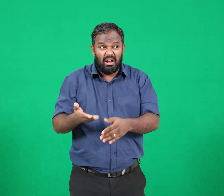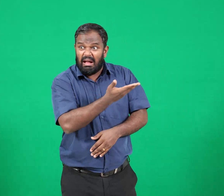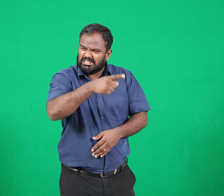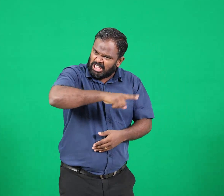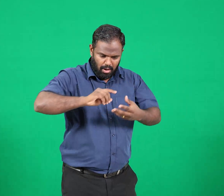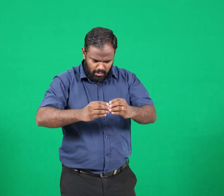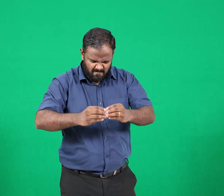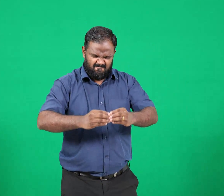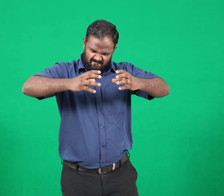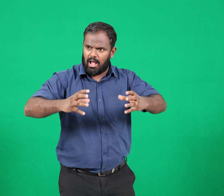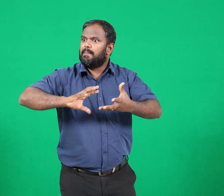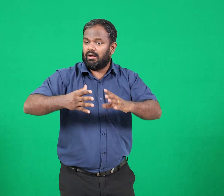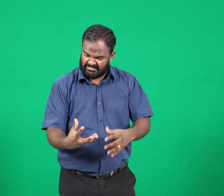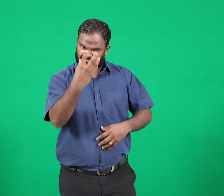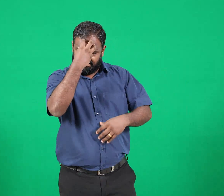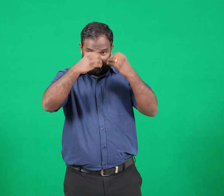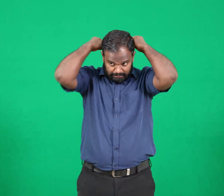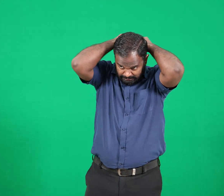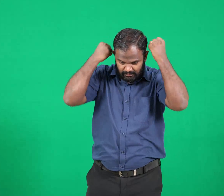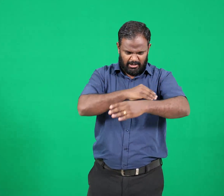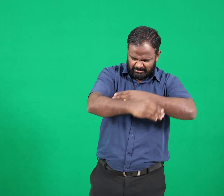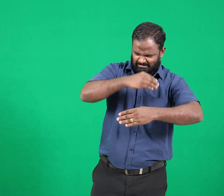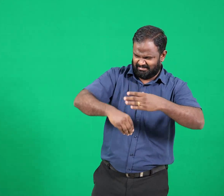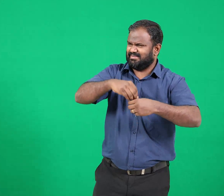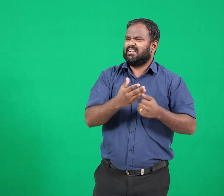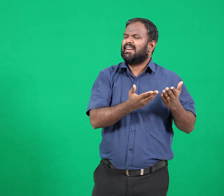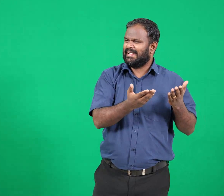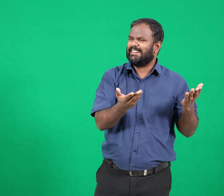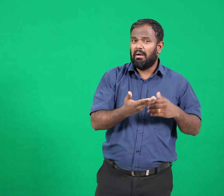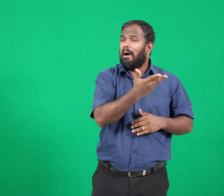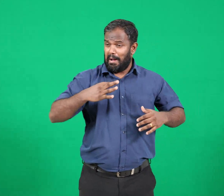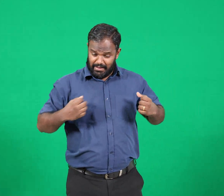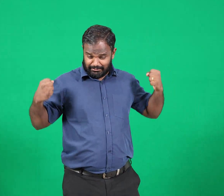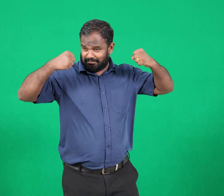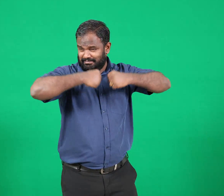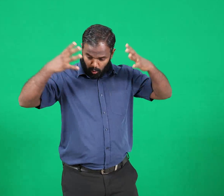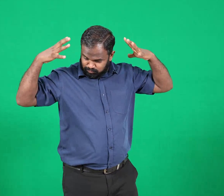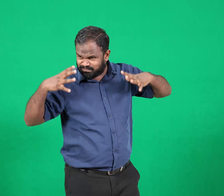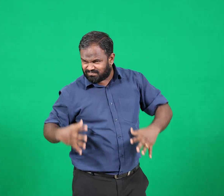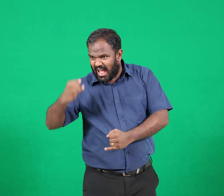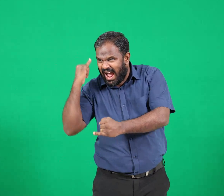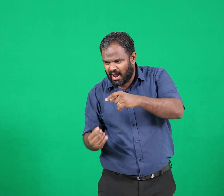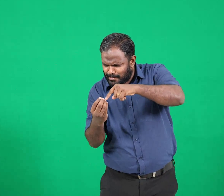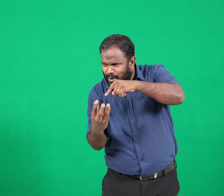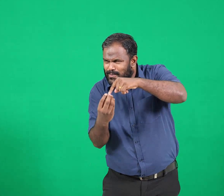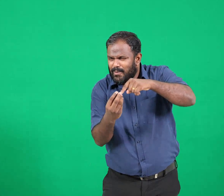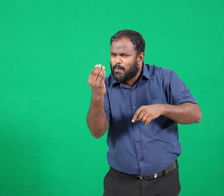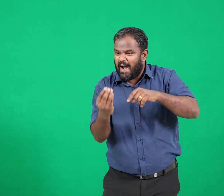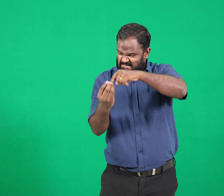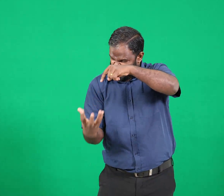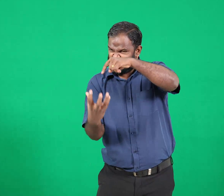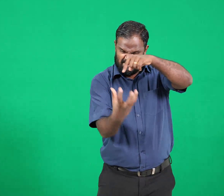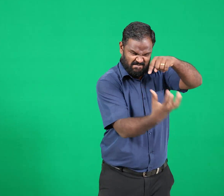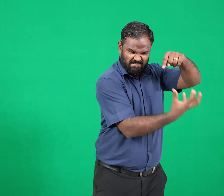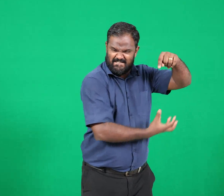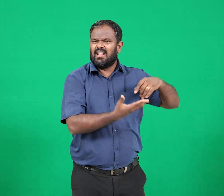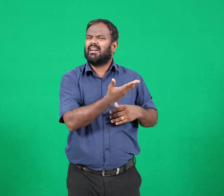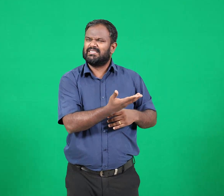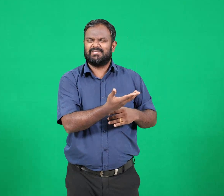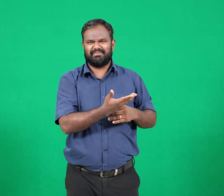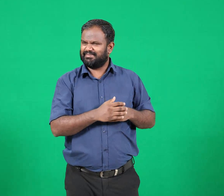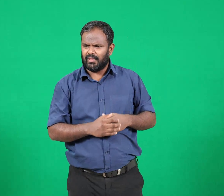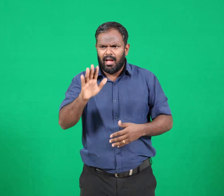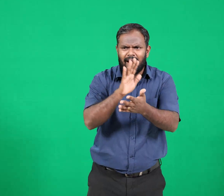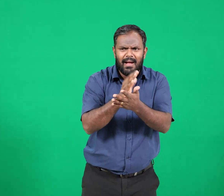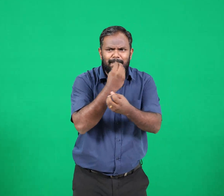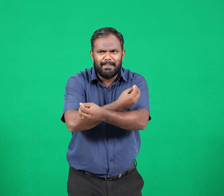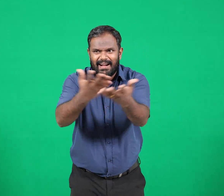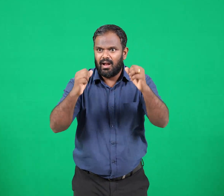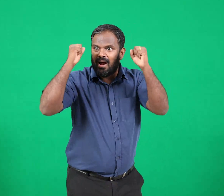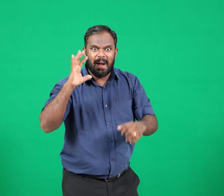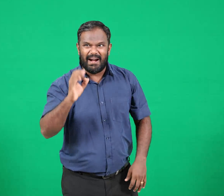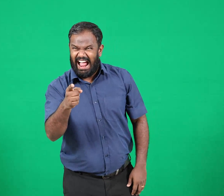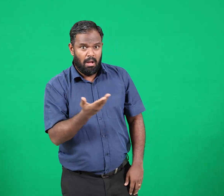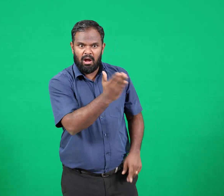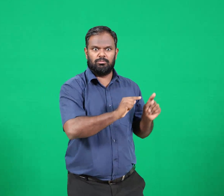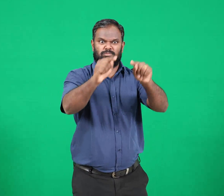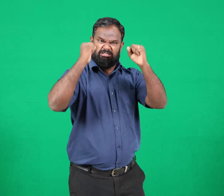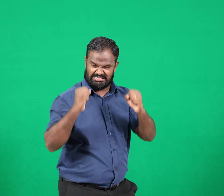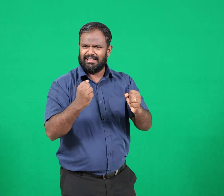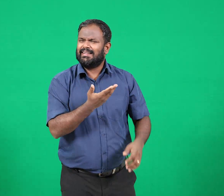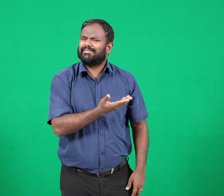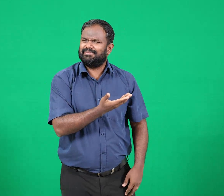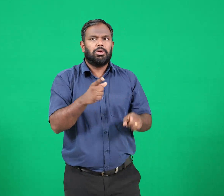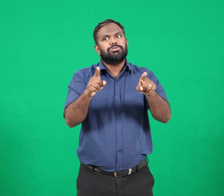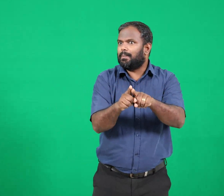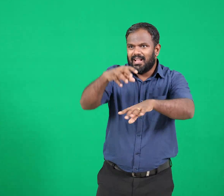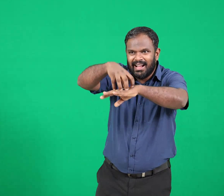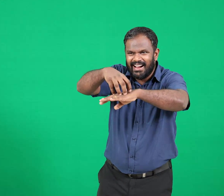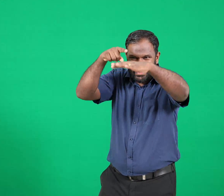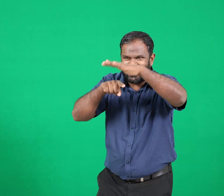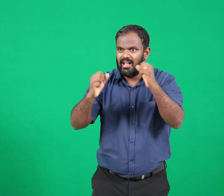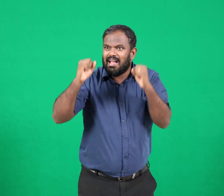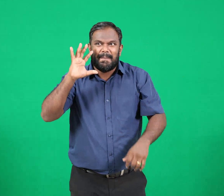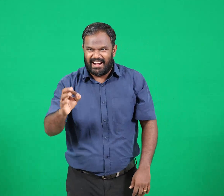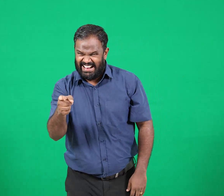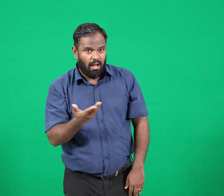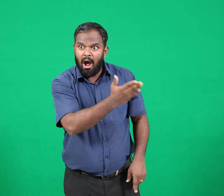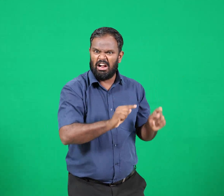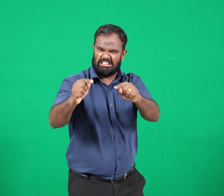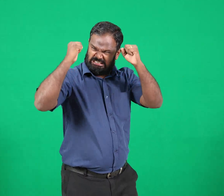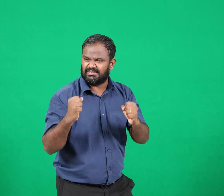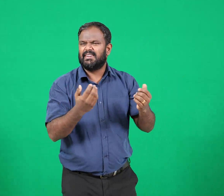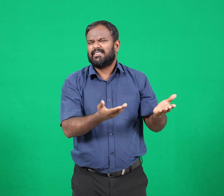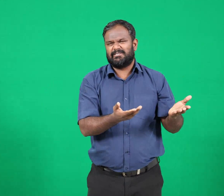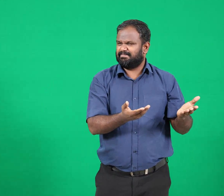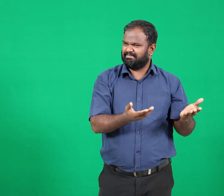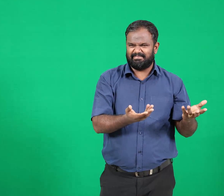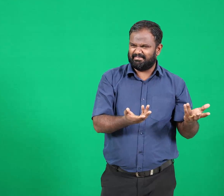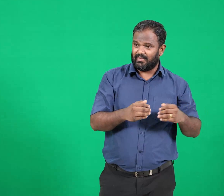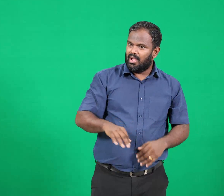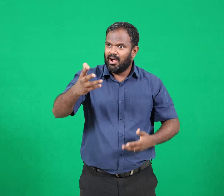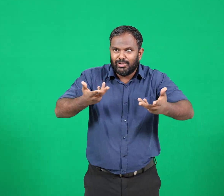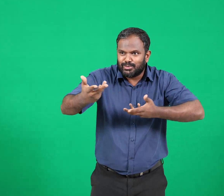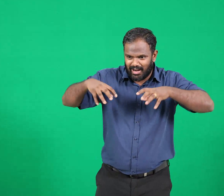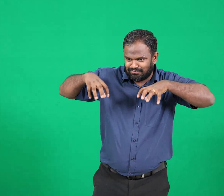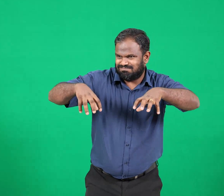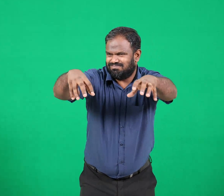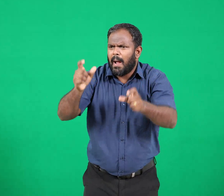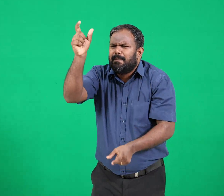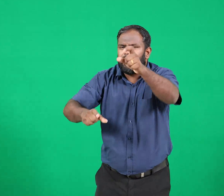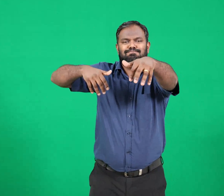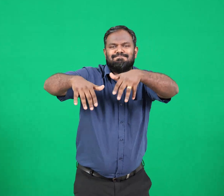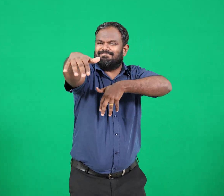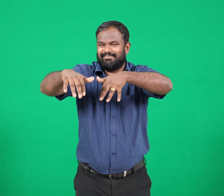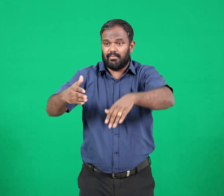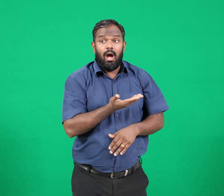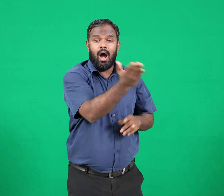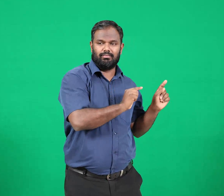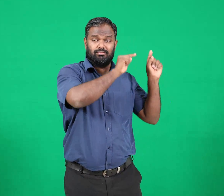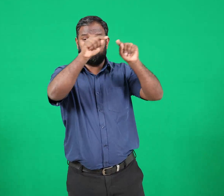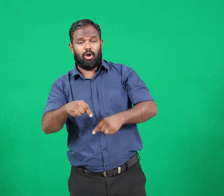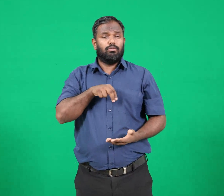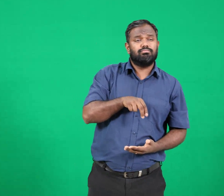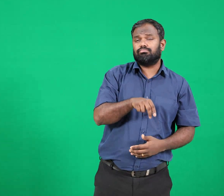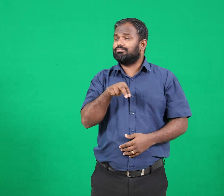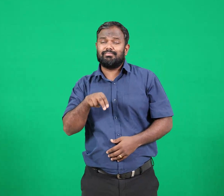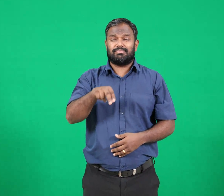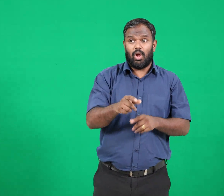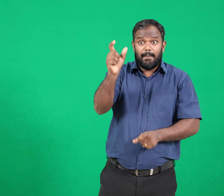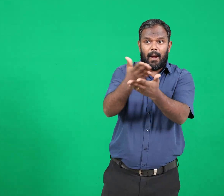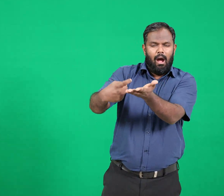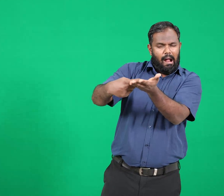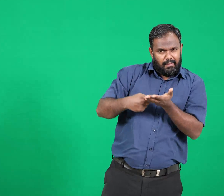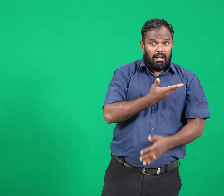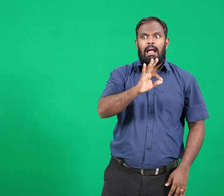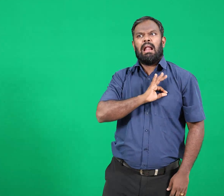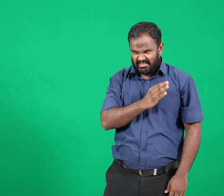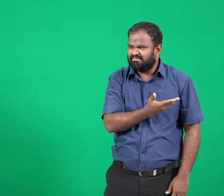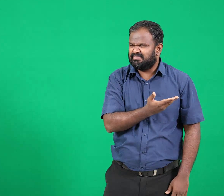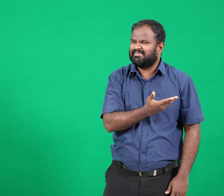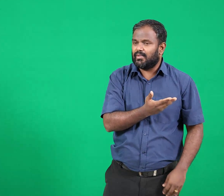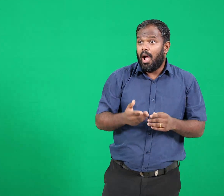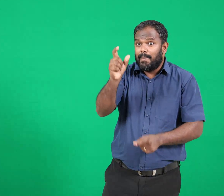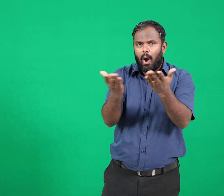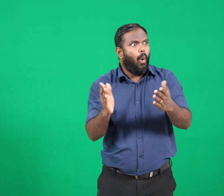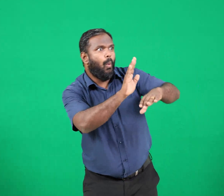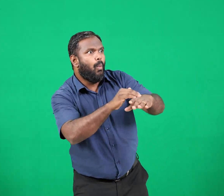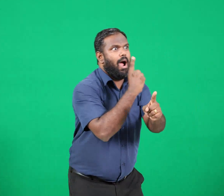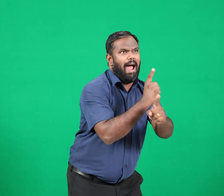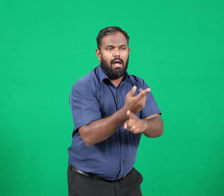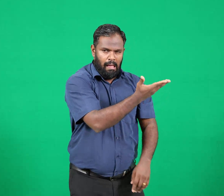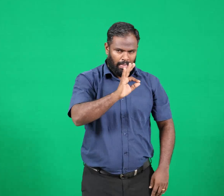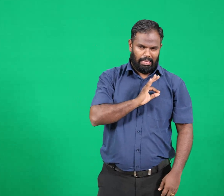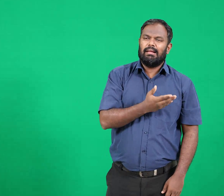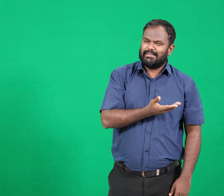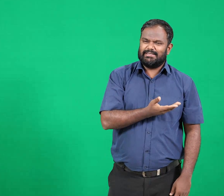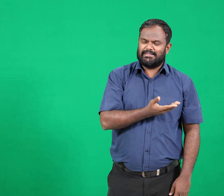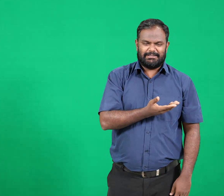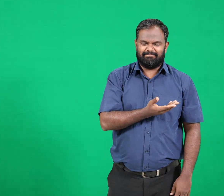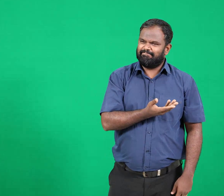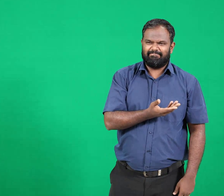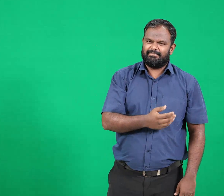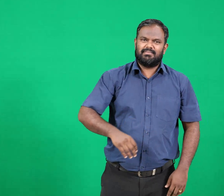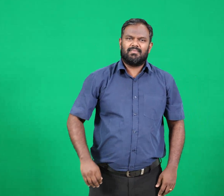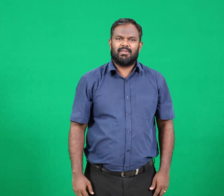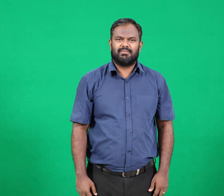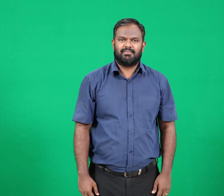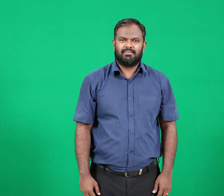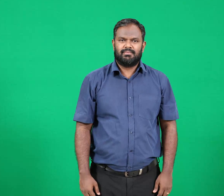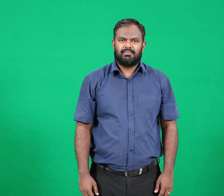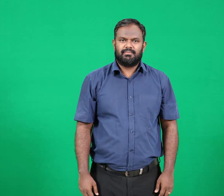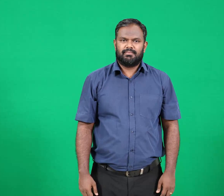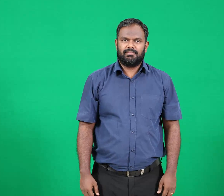They love the places of honor at banquets, the chief seats in the synagogues, the greetings in the marketplaces, and the title of ' Rabbi ' by which they are addressed.